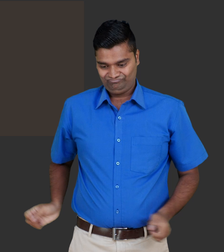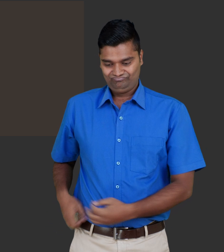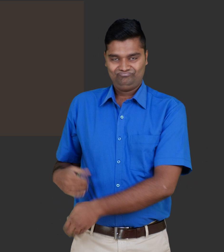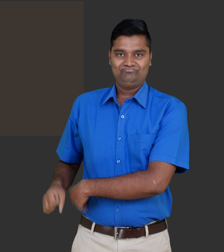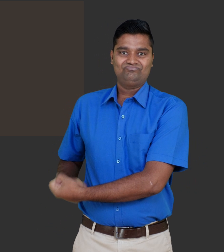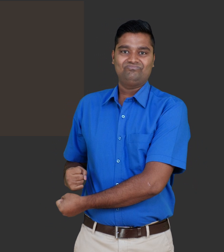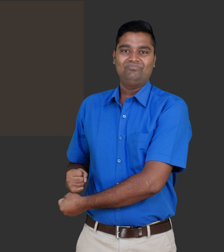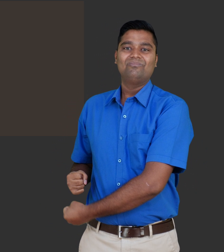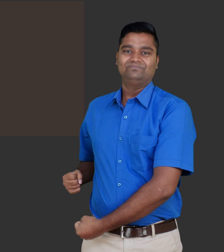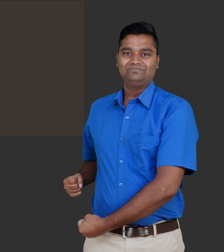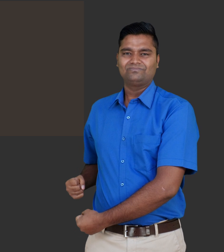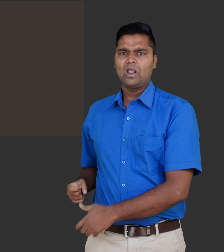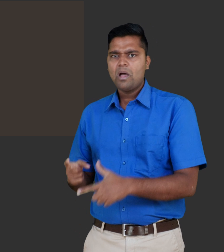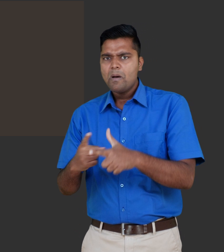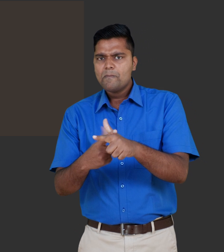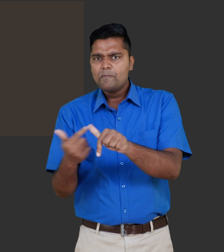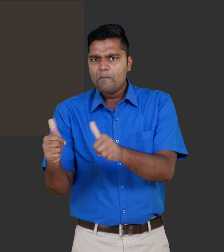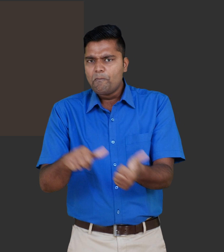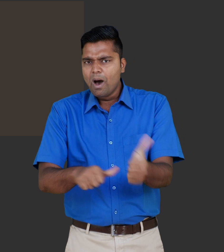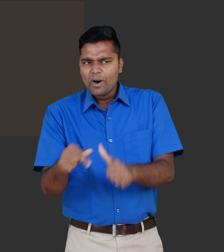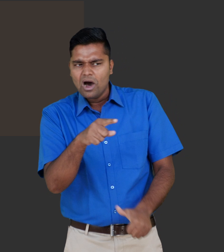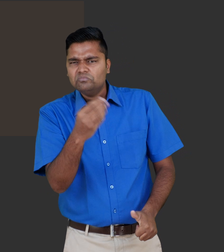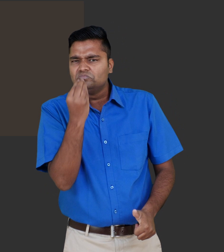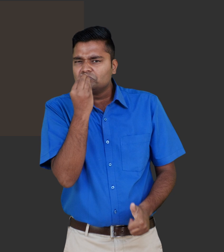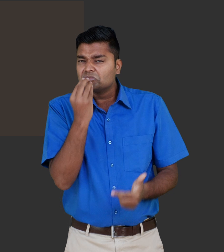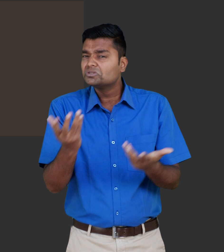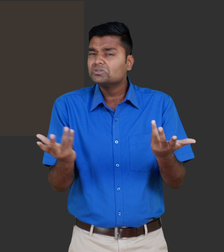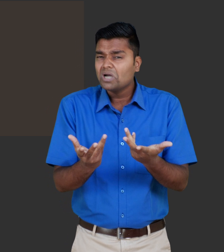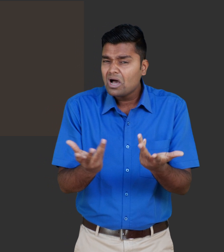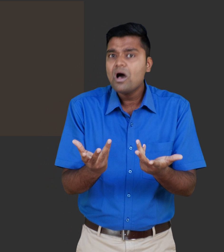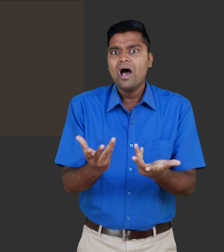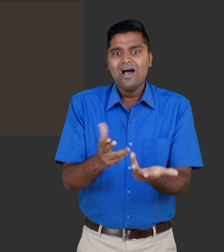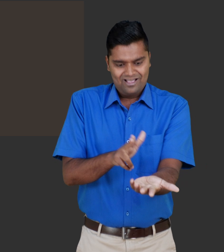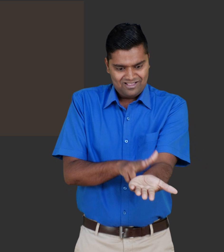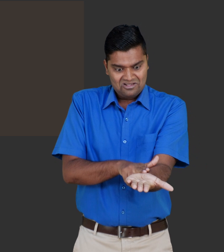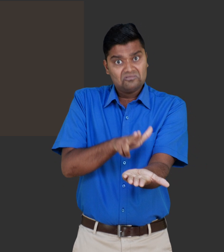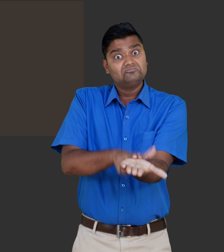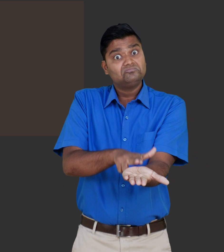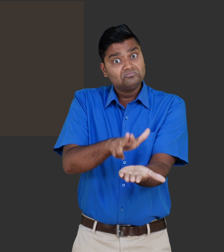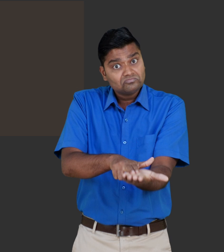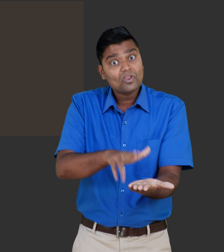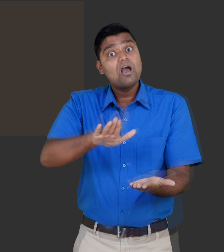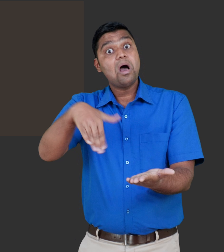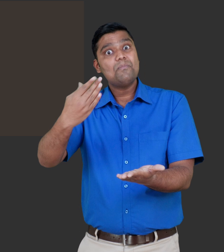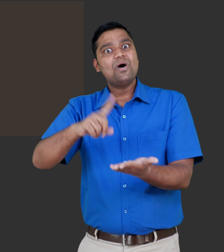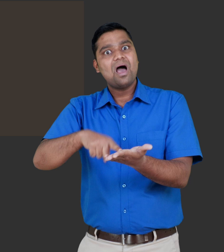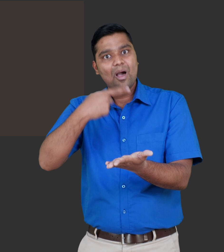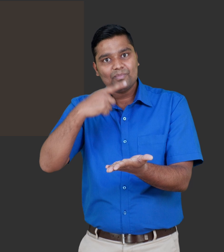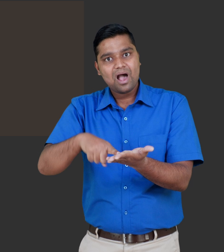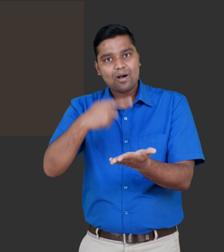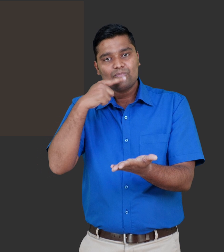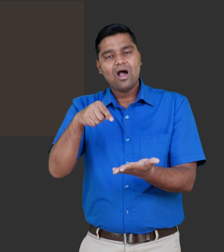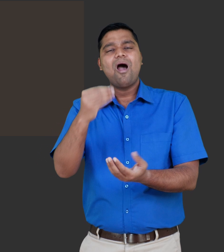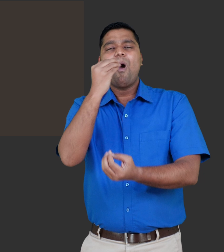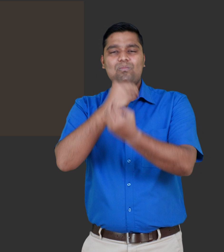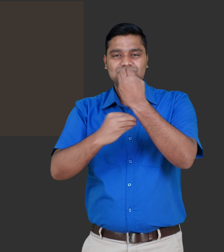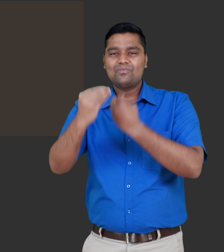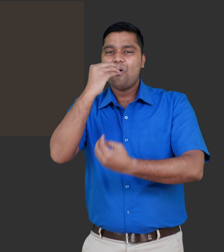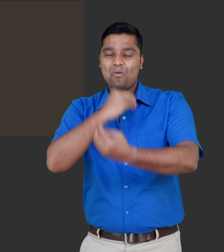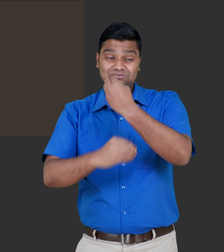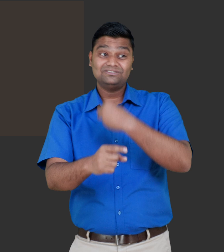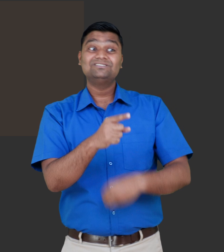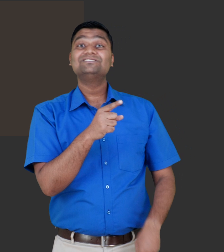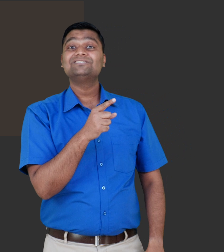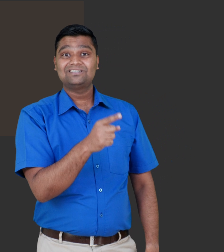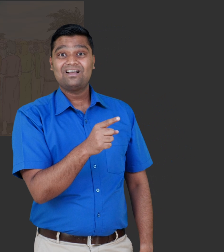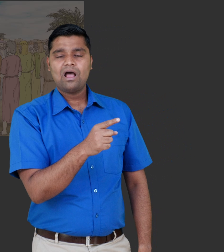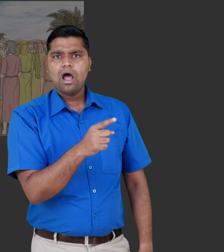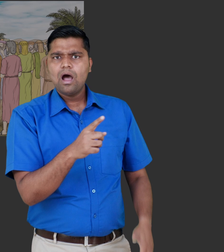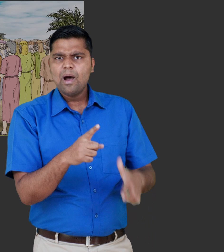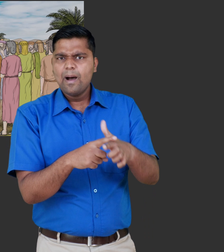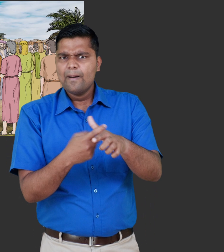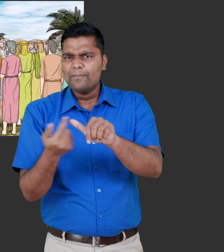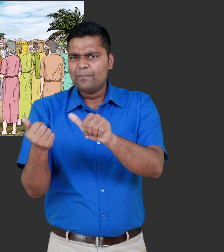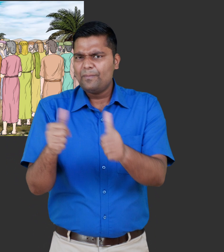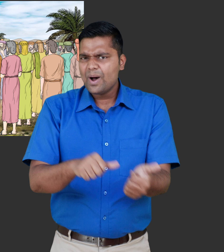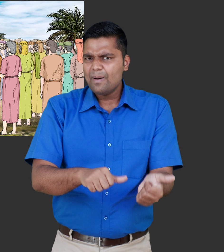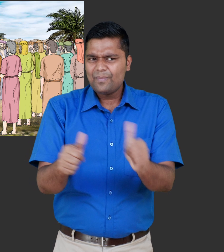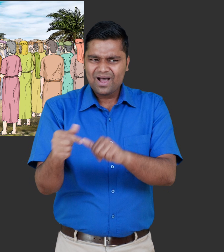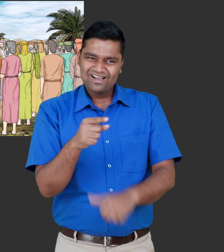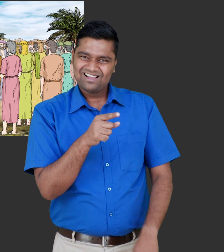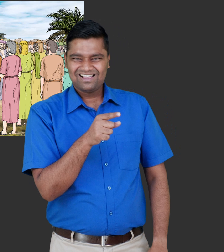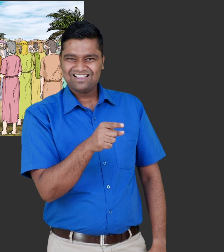His food was locusts and wild honey.